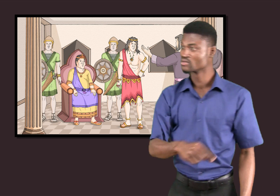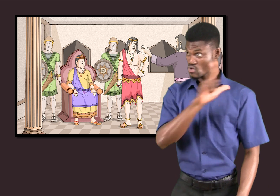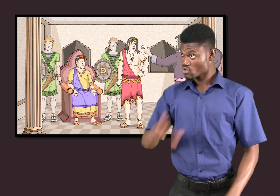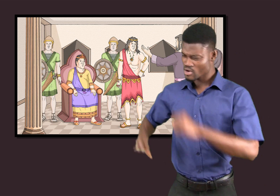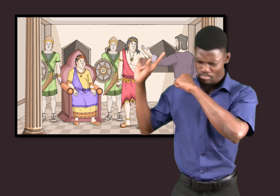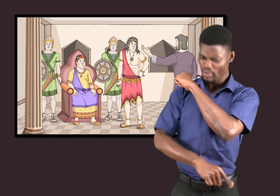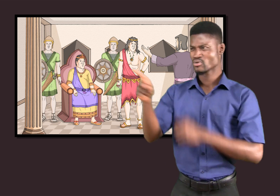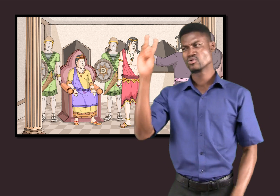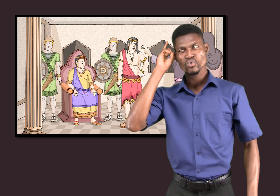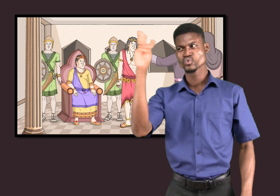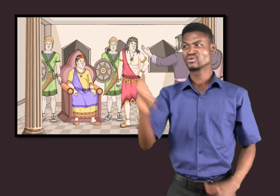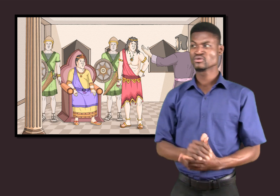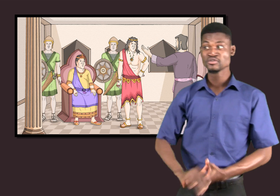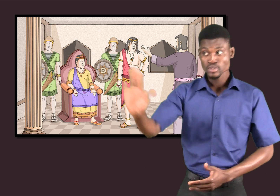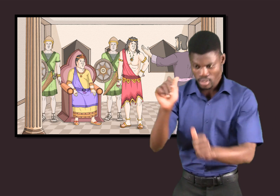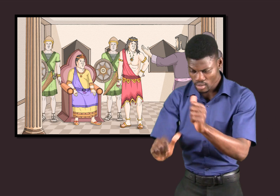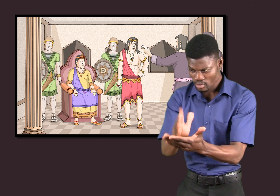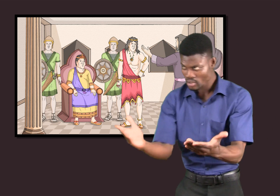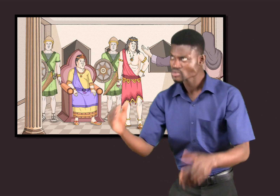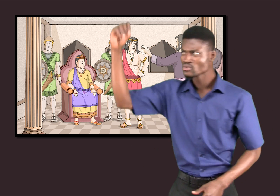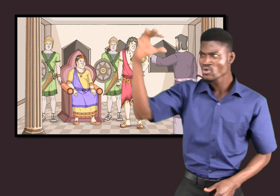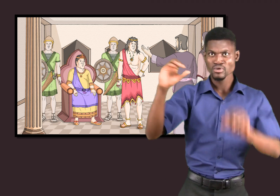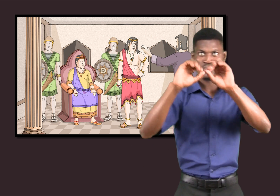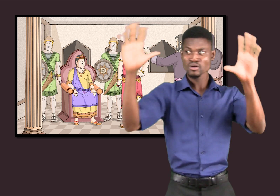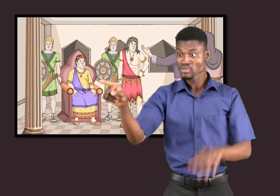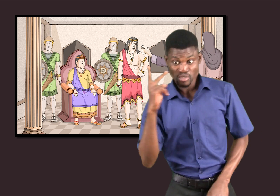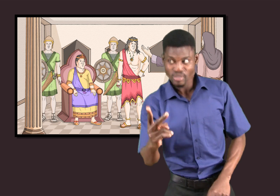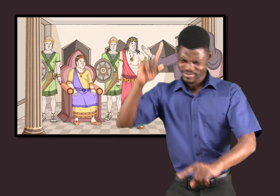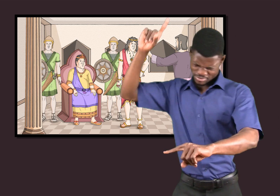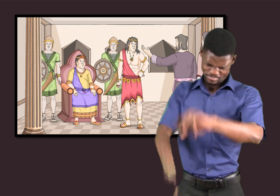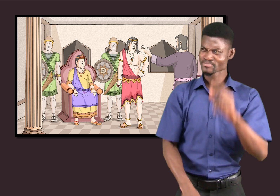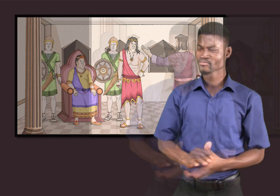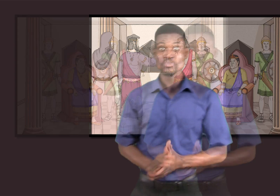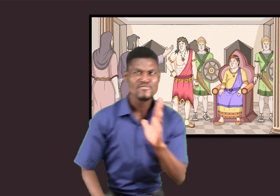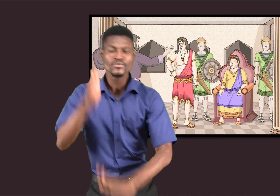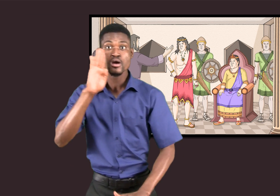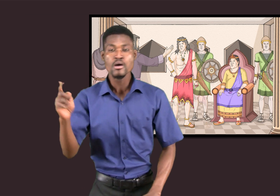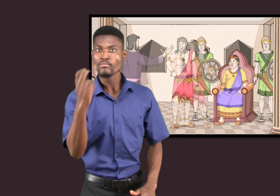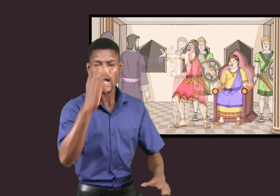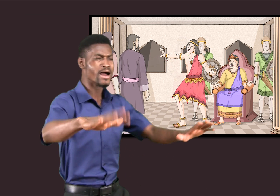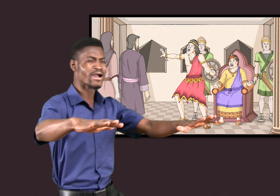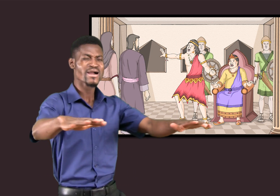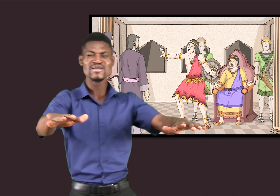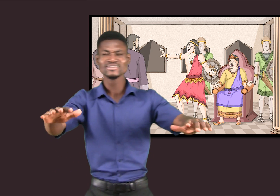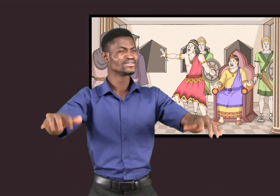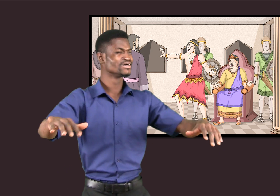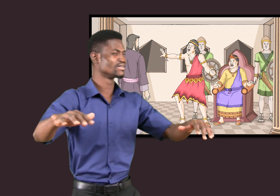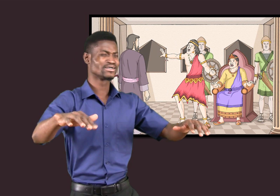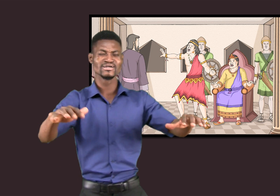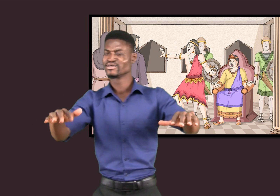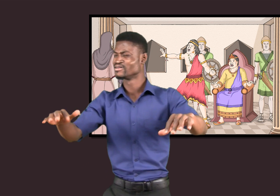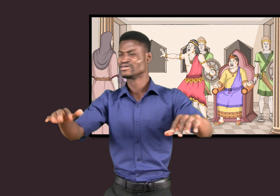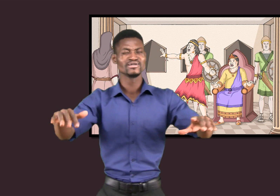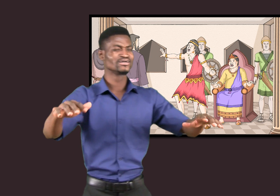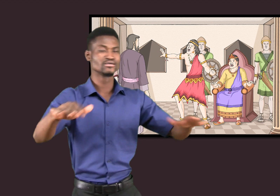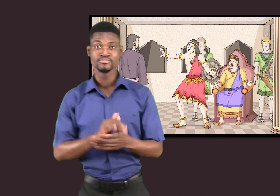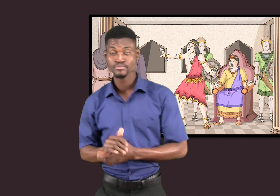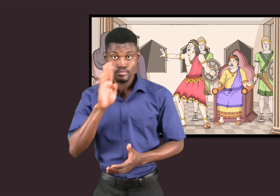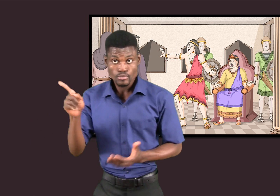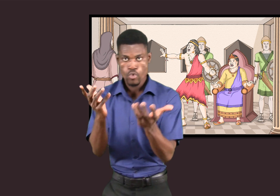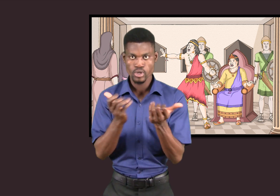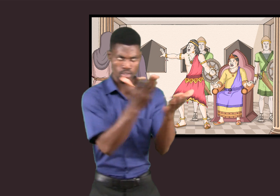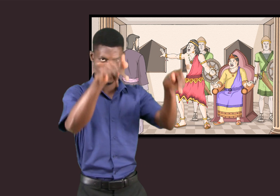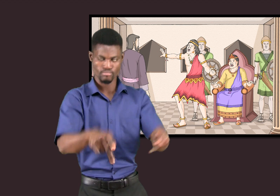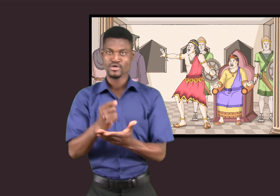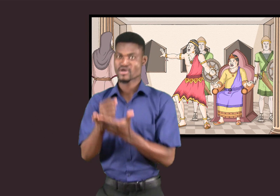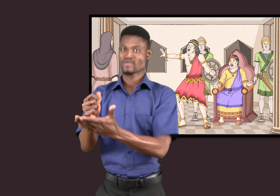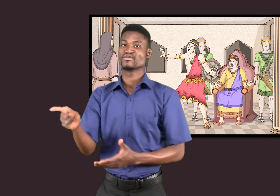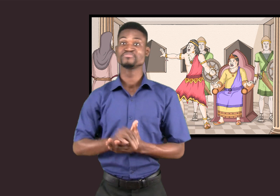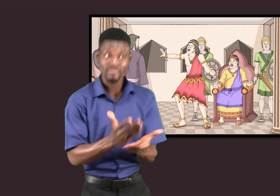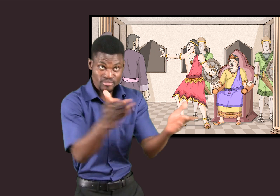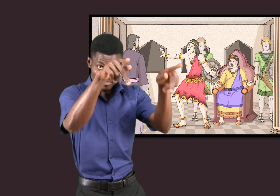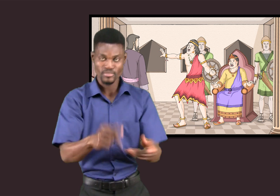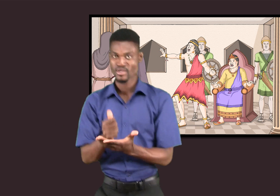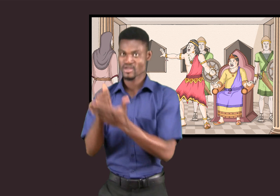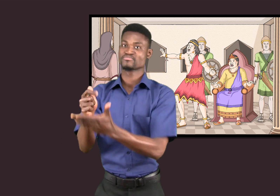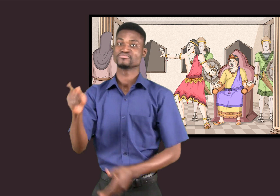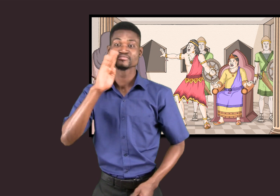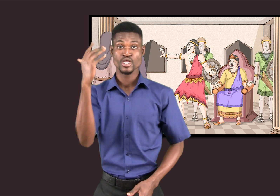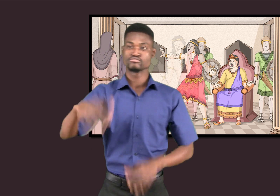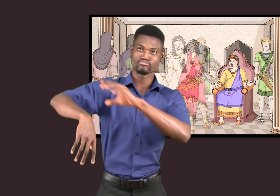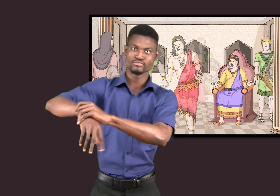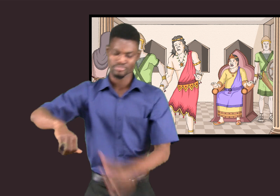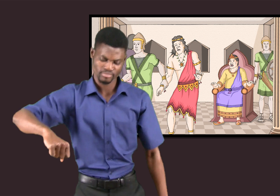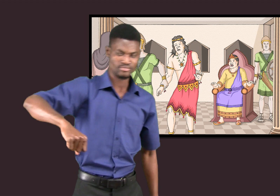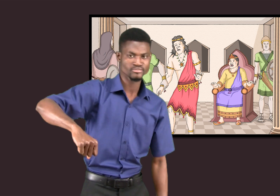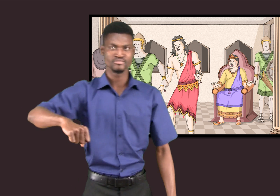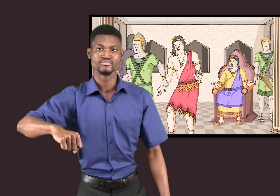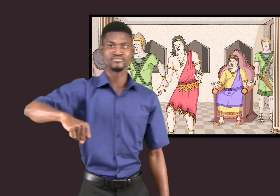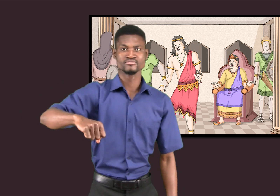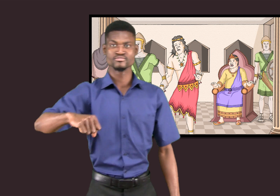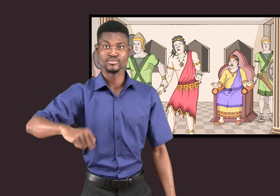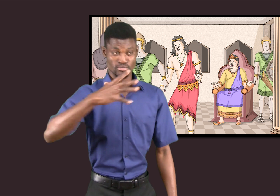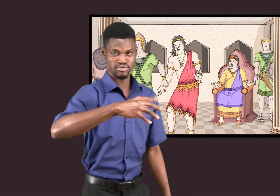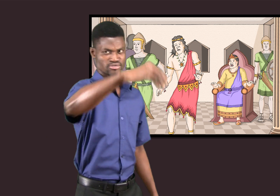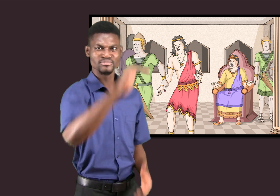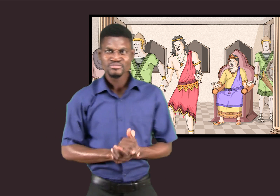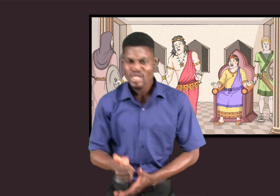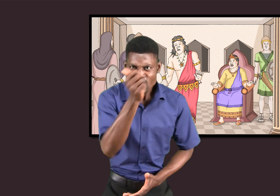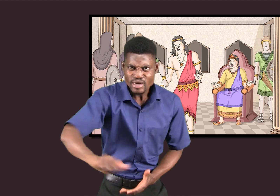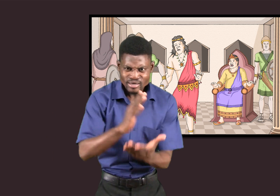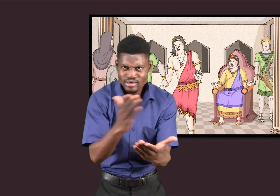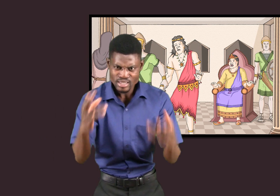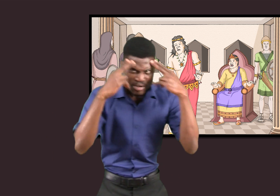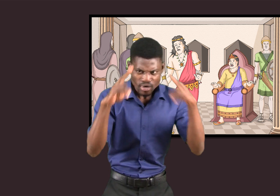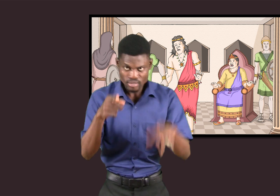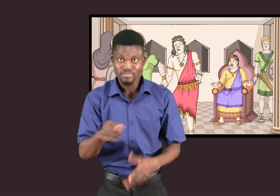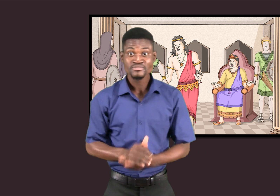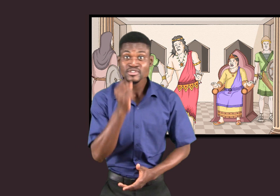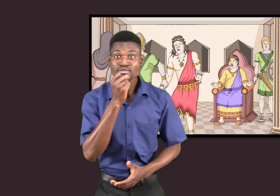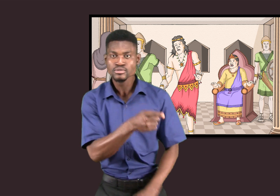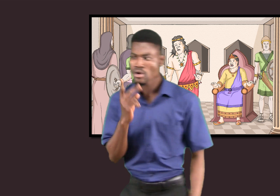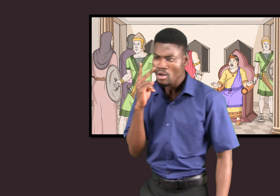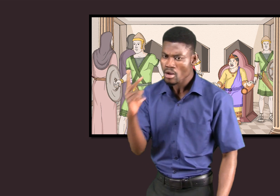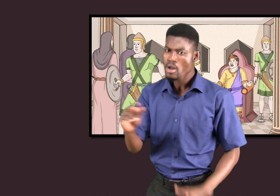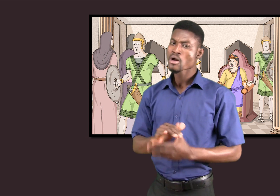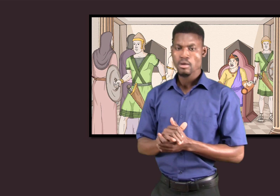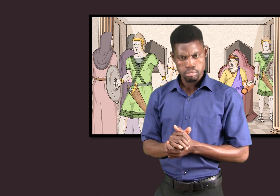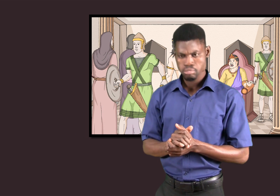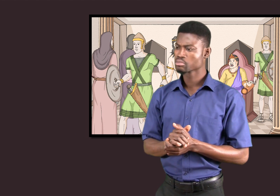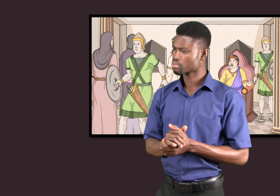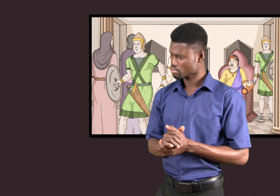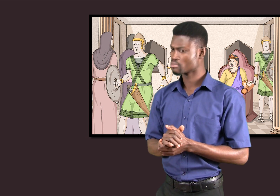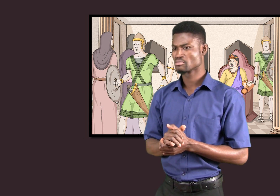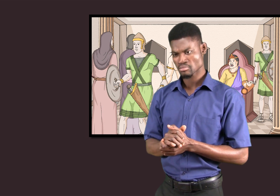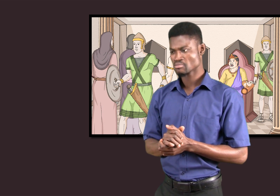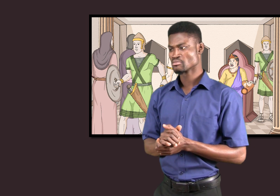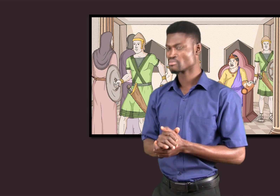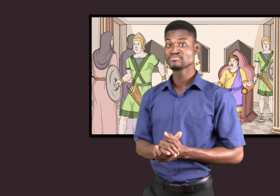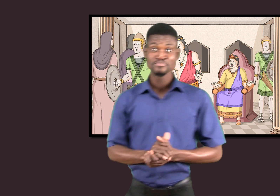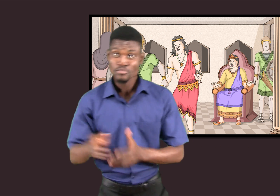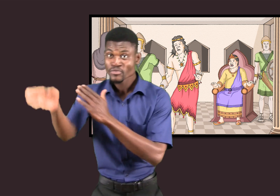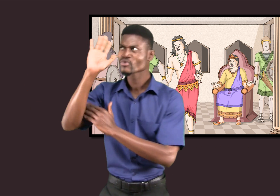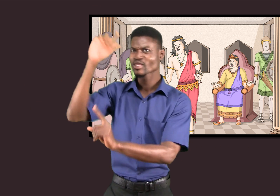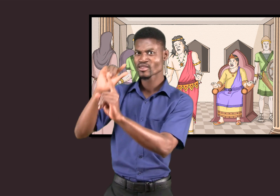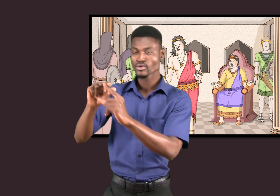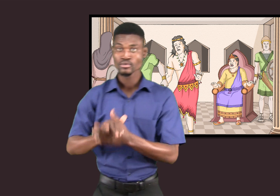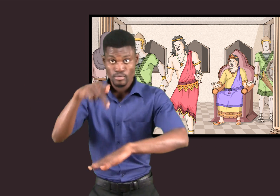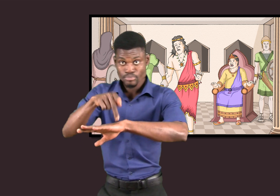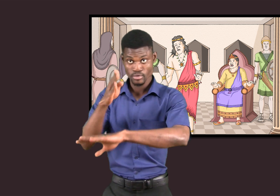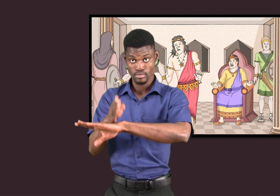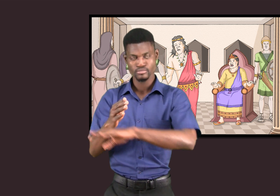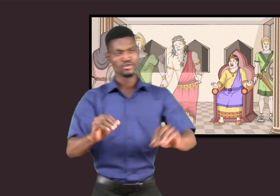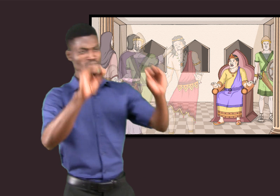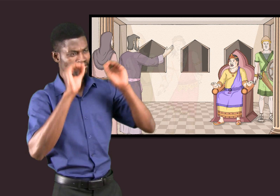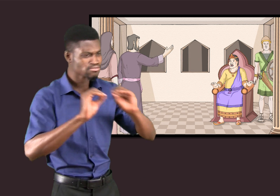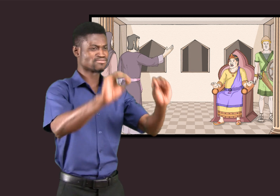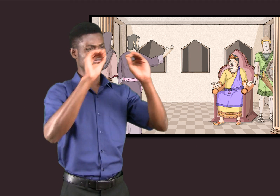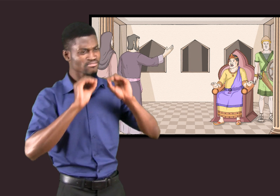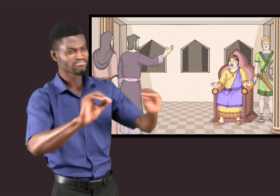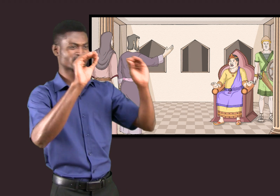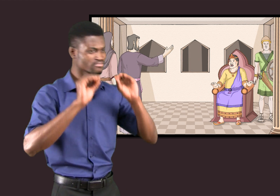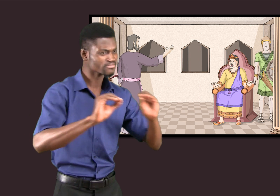Now look, the hand of the Lord is against you, and for a time you will be blind and unable to see the light of the sun.” Immediately mist and darkness came over him, and he groped about, seeking someone to lead him by the hand.